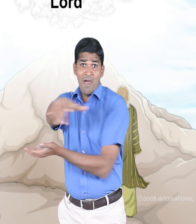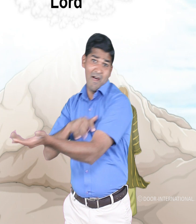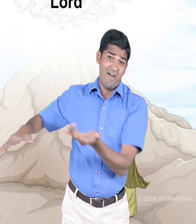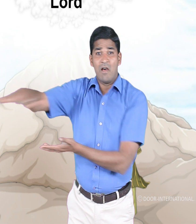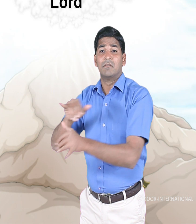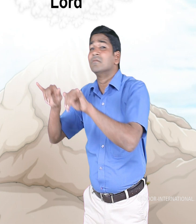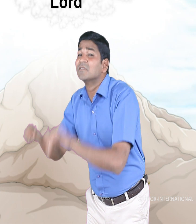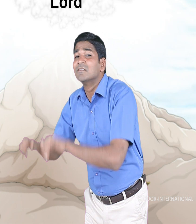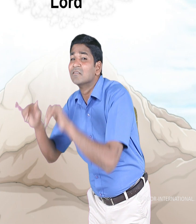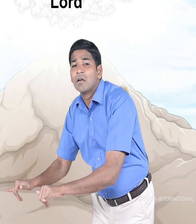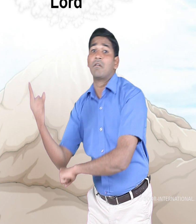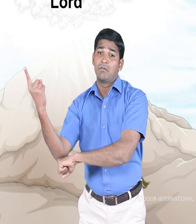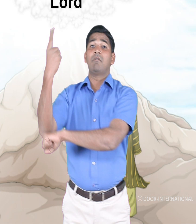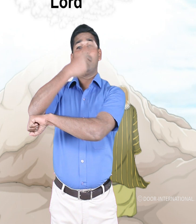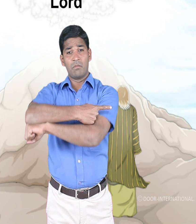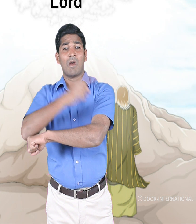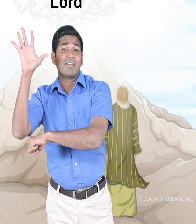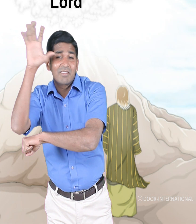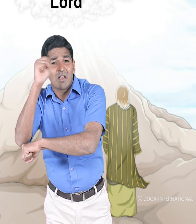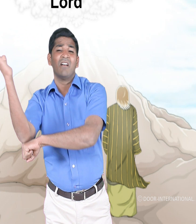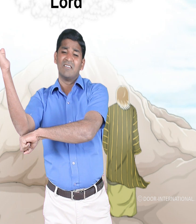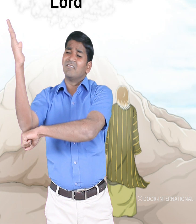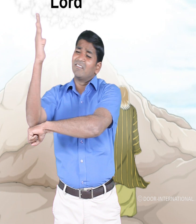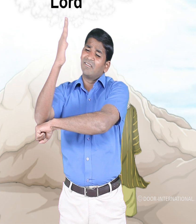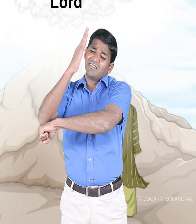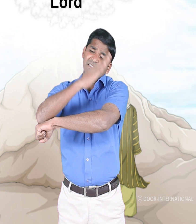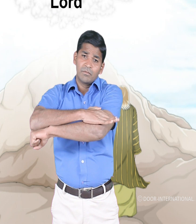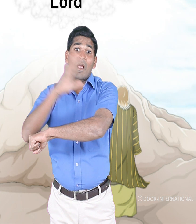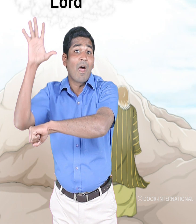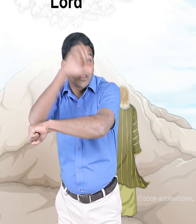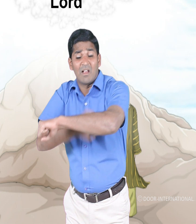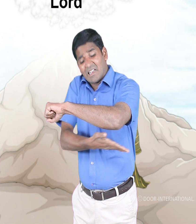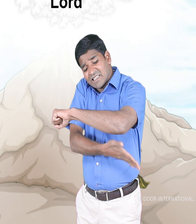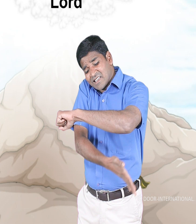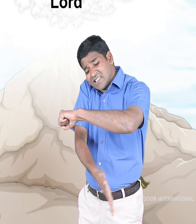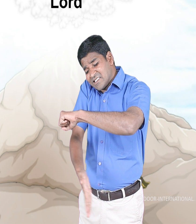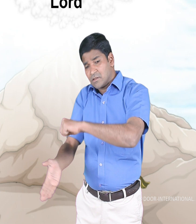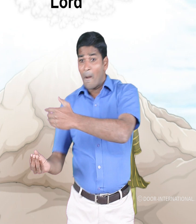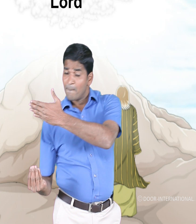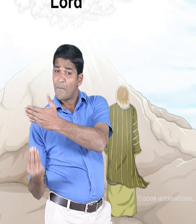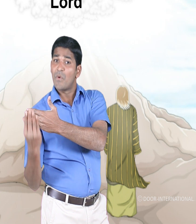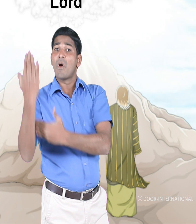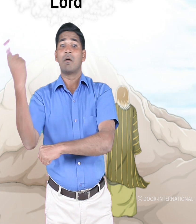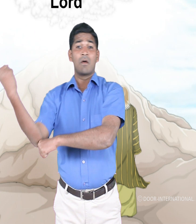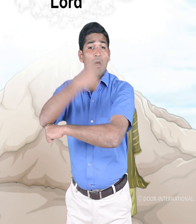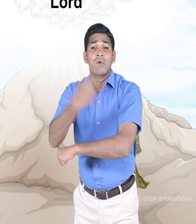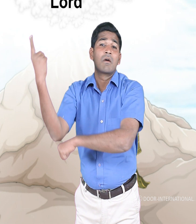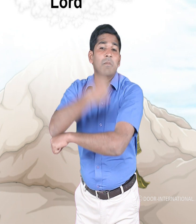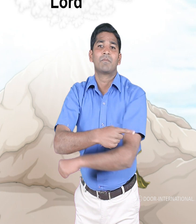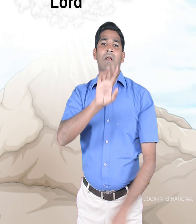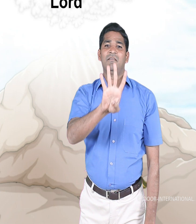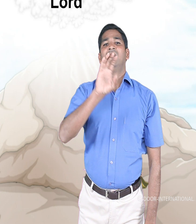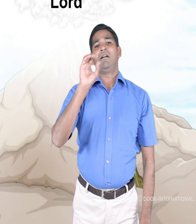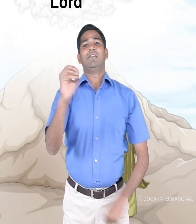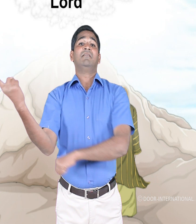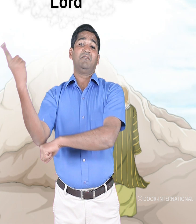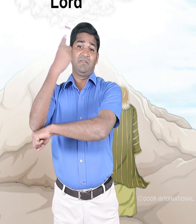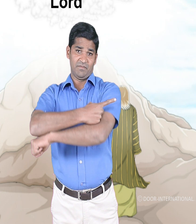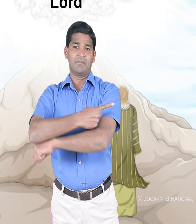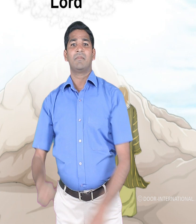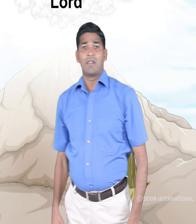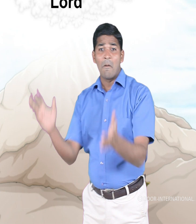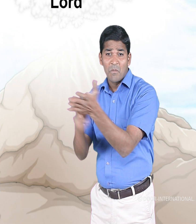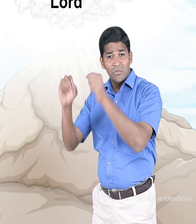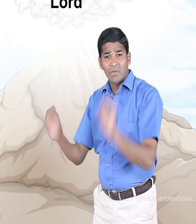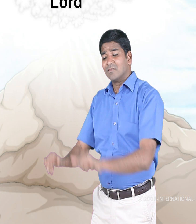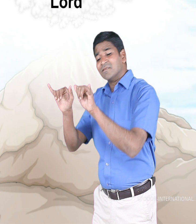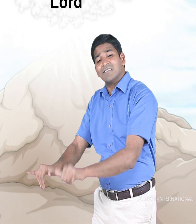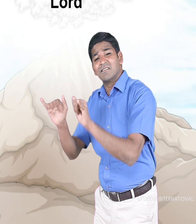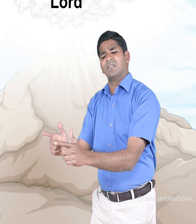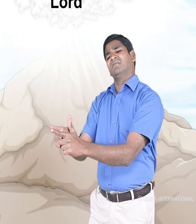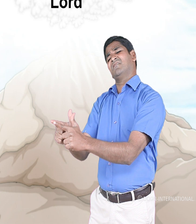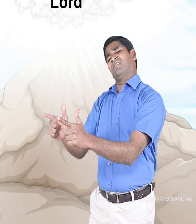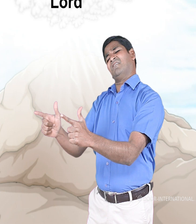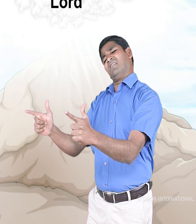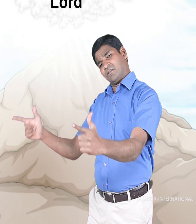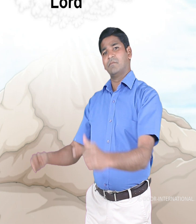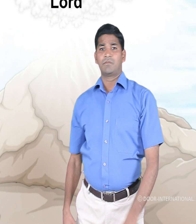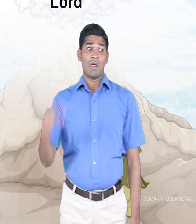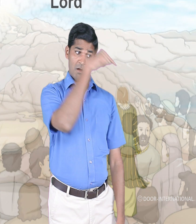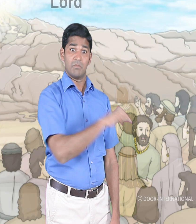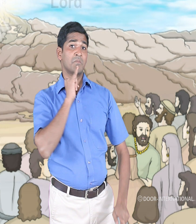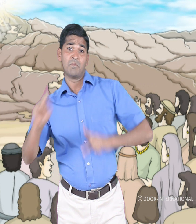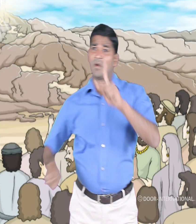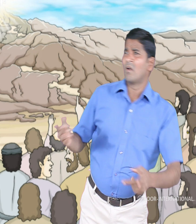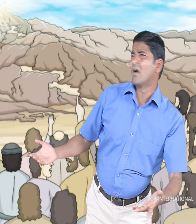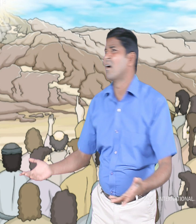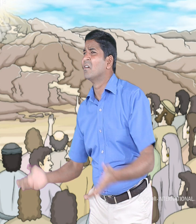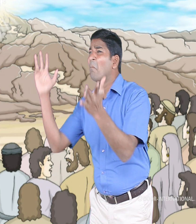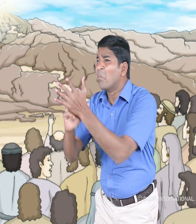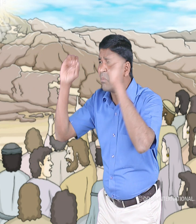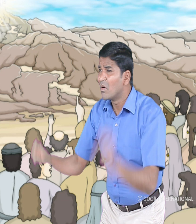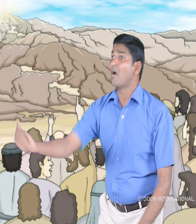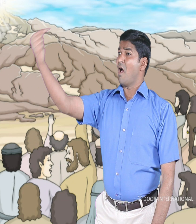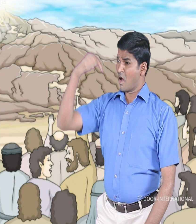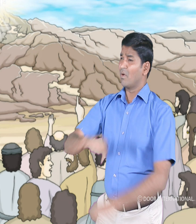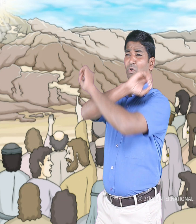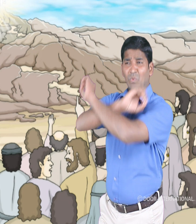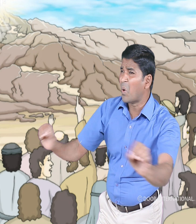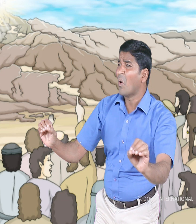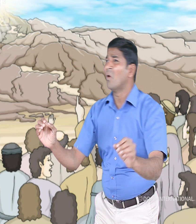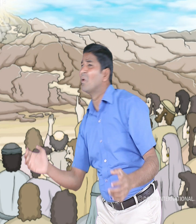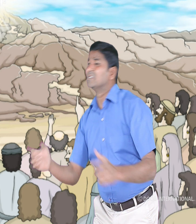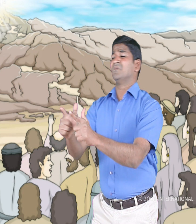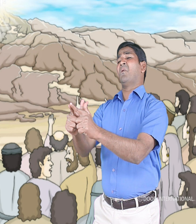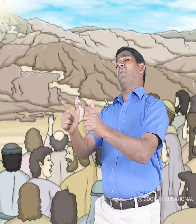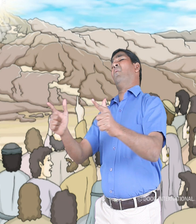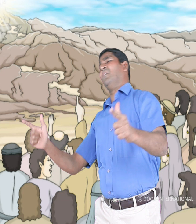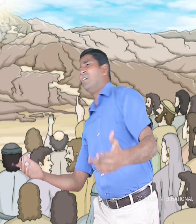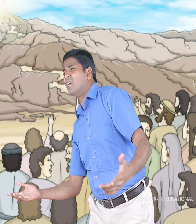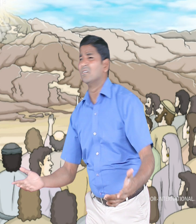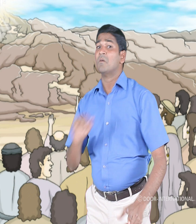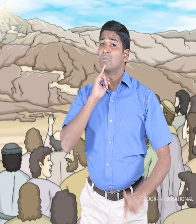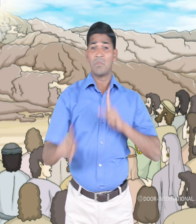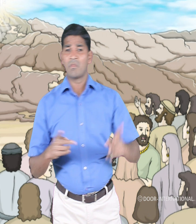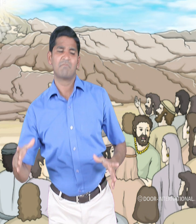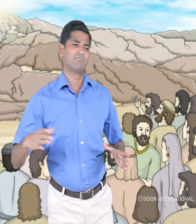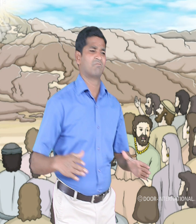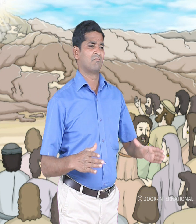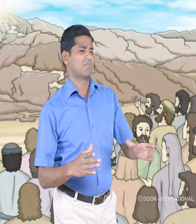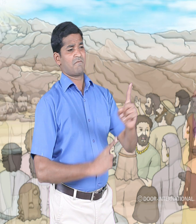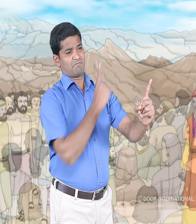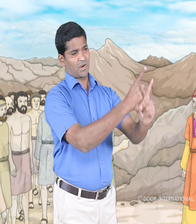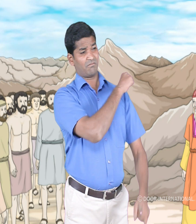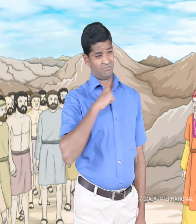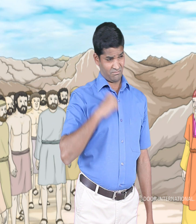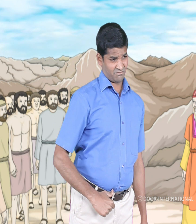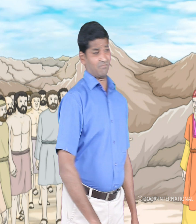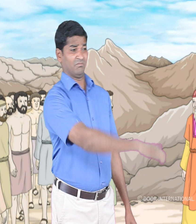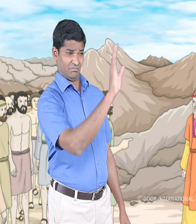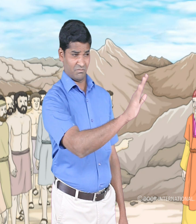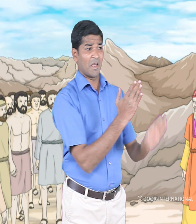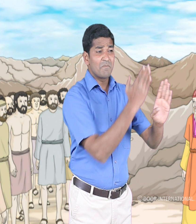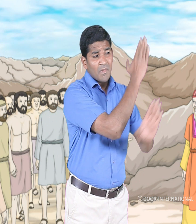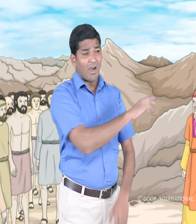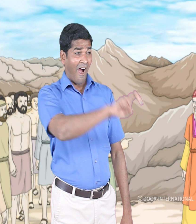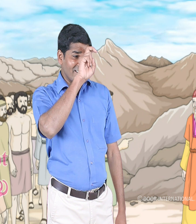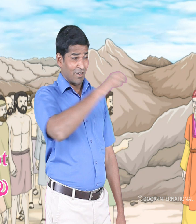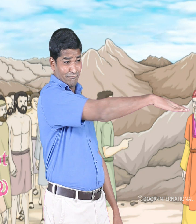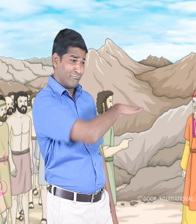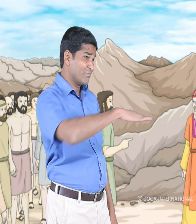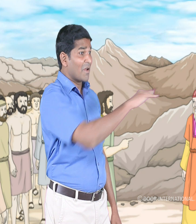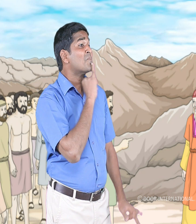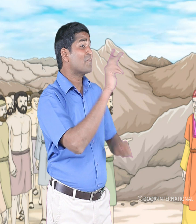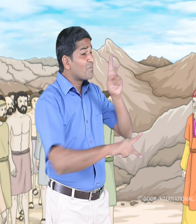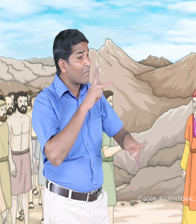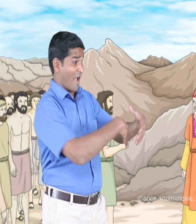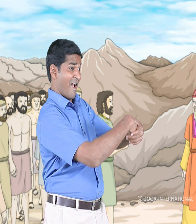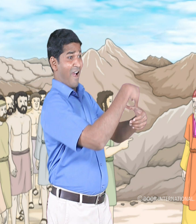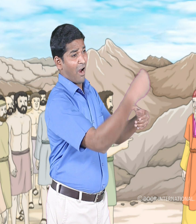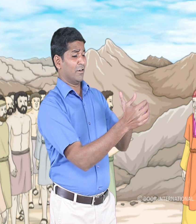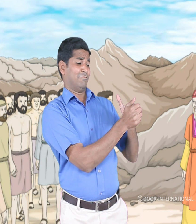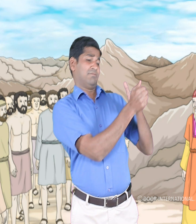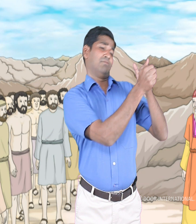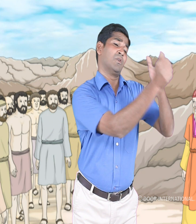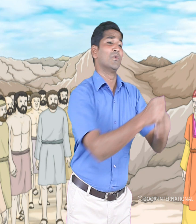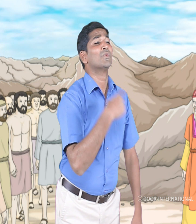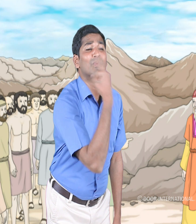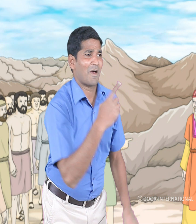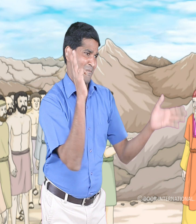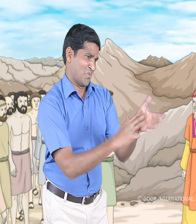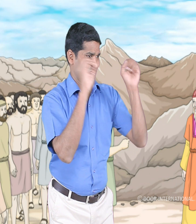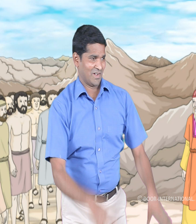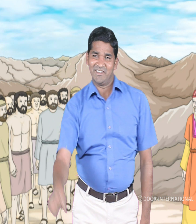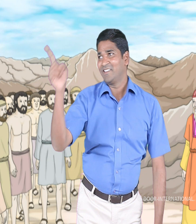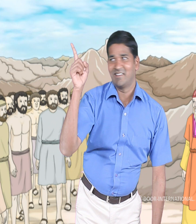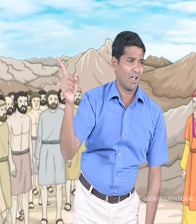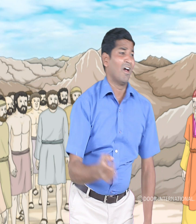Now when the people saw that Moses was delayed in coming down from the mountain, they gathered around Aaron and said, “Come, make us gods who will go before us.